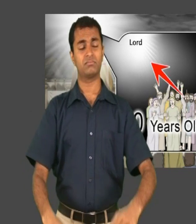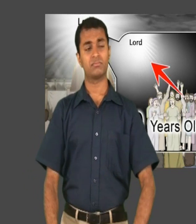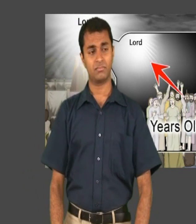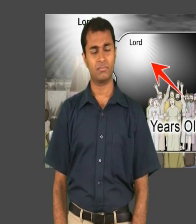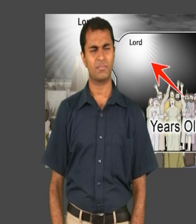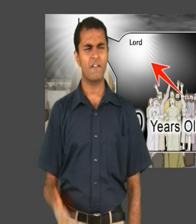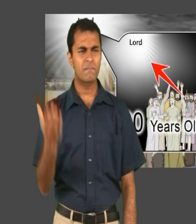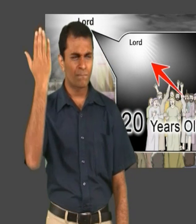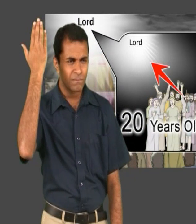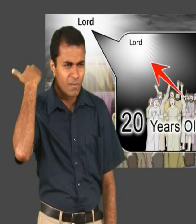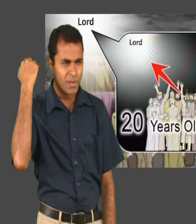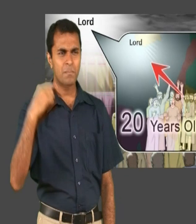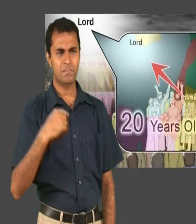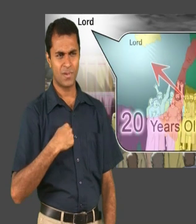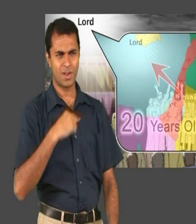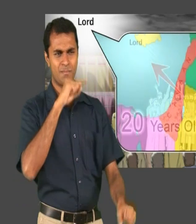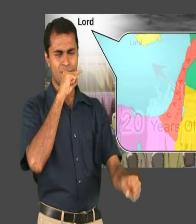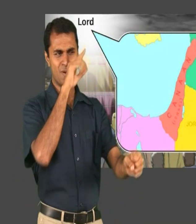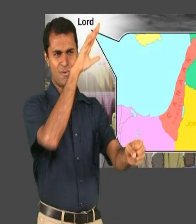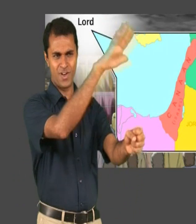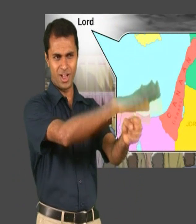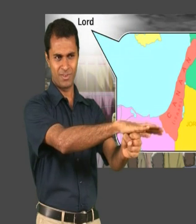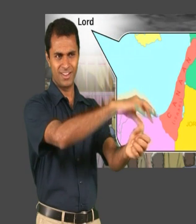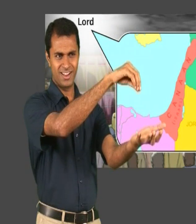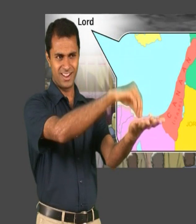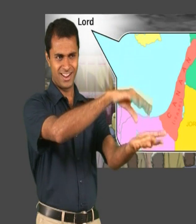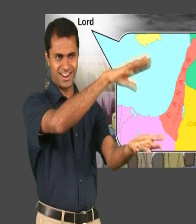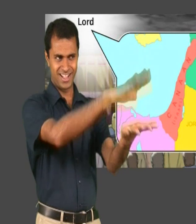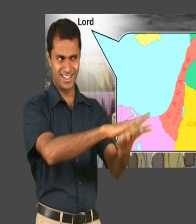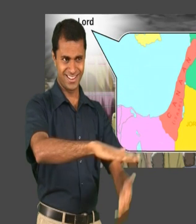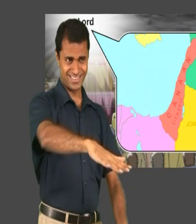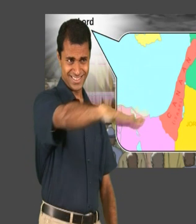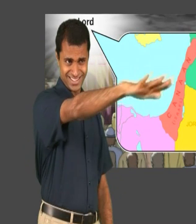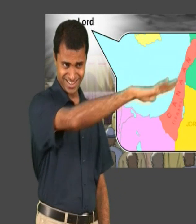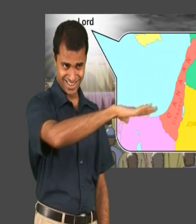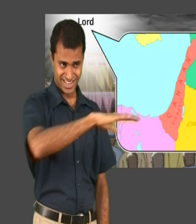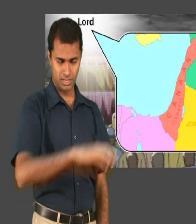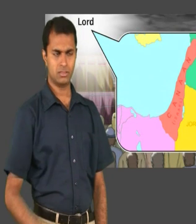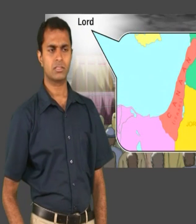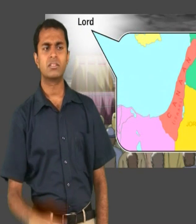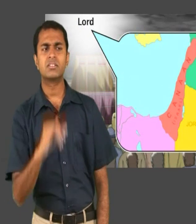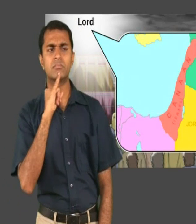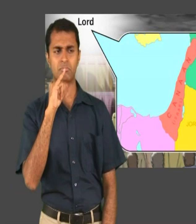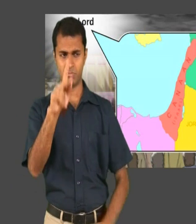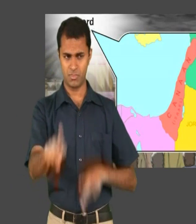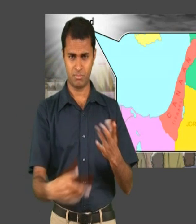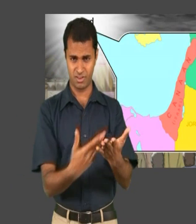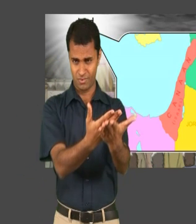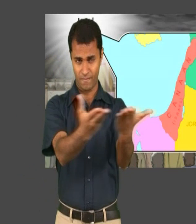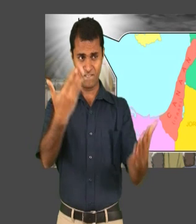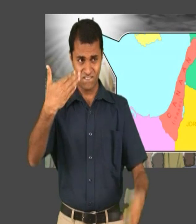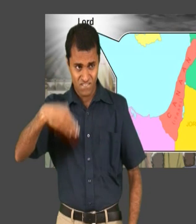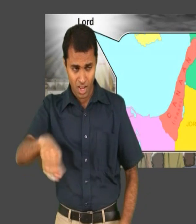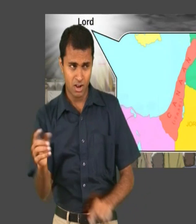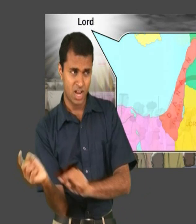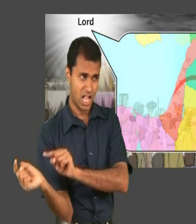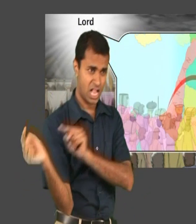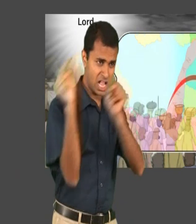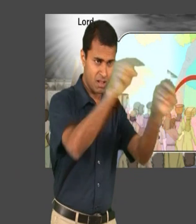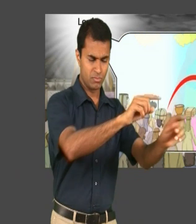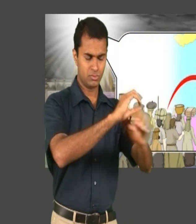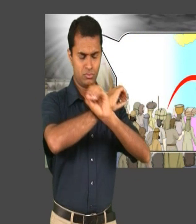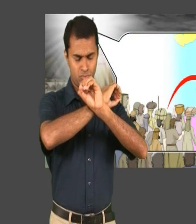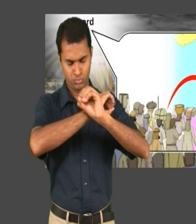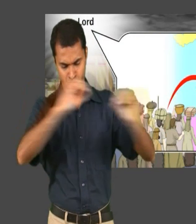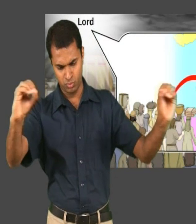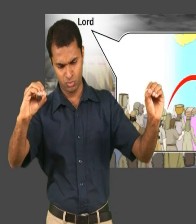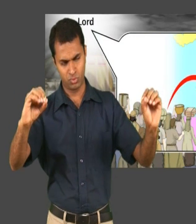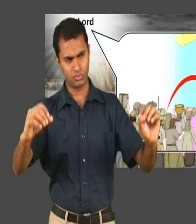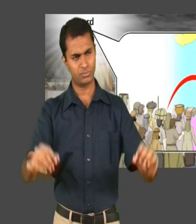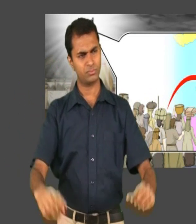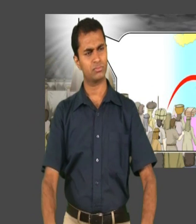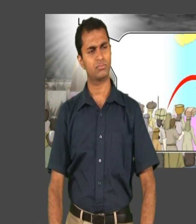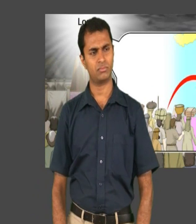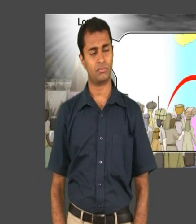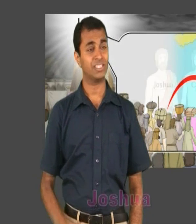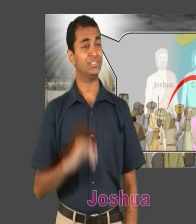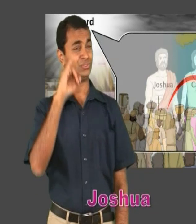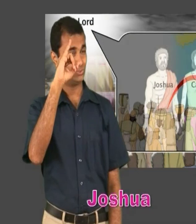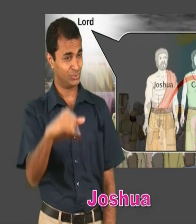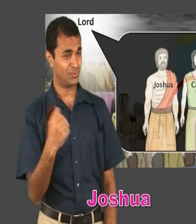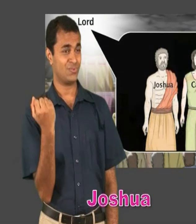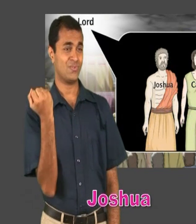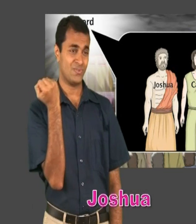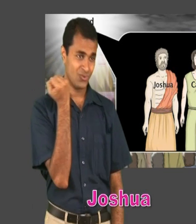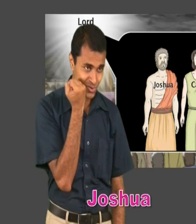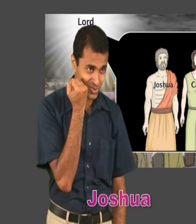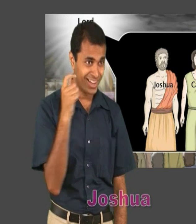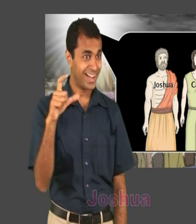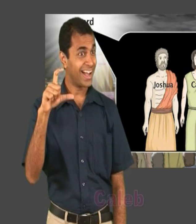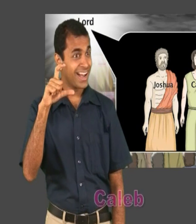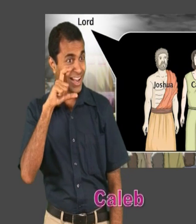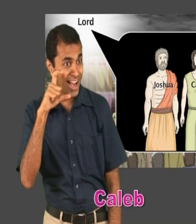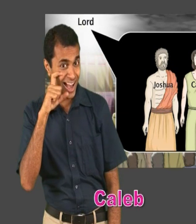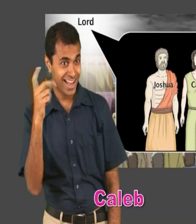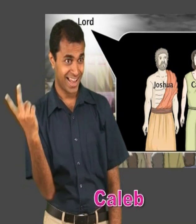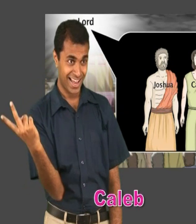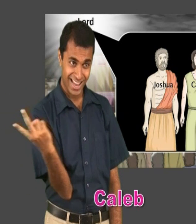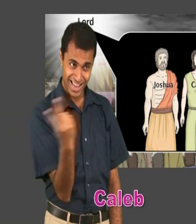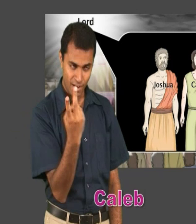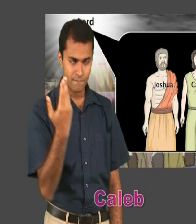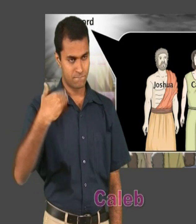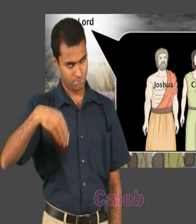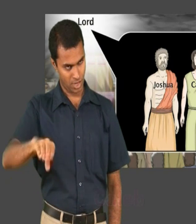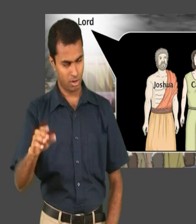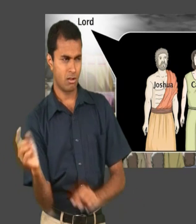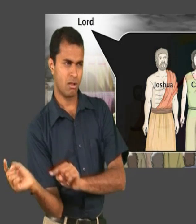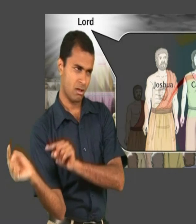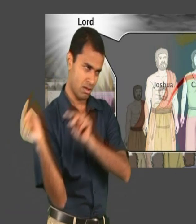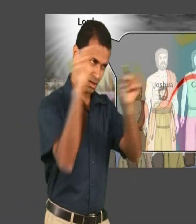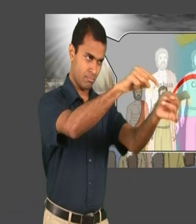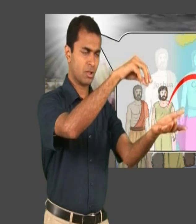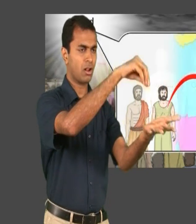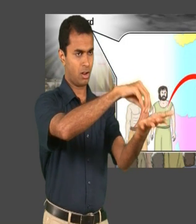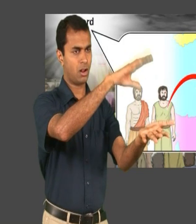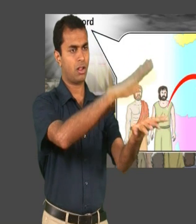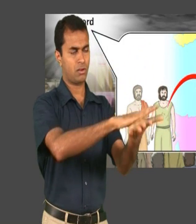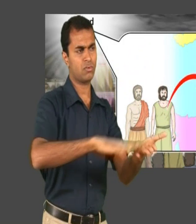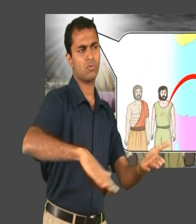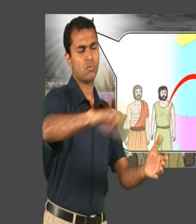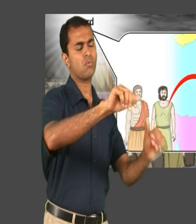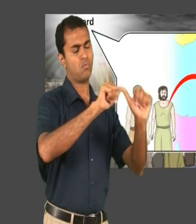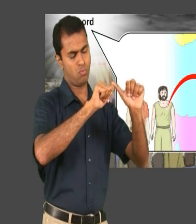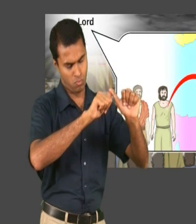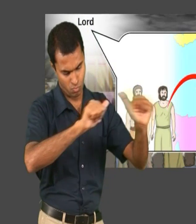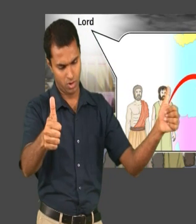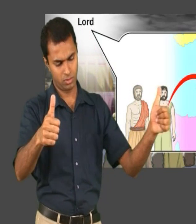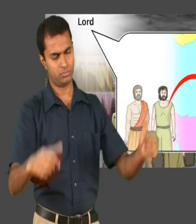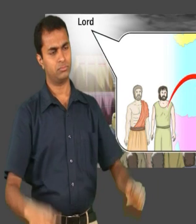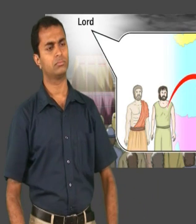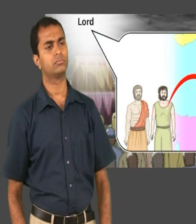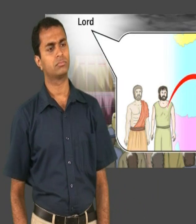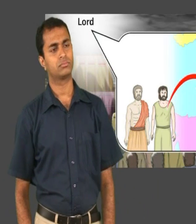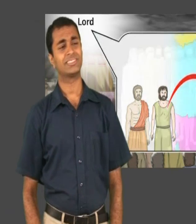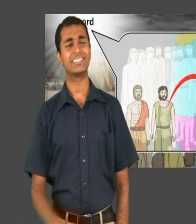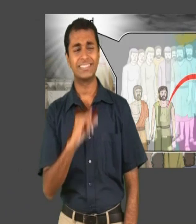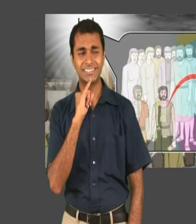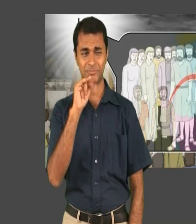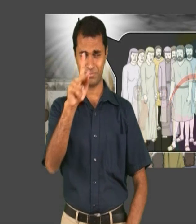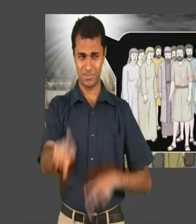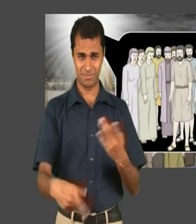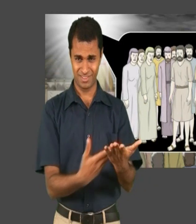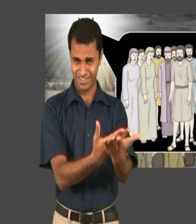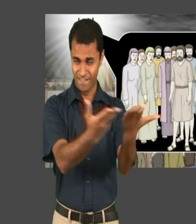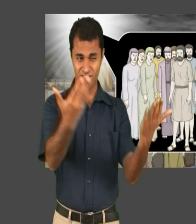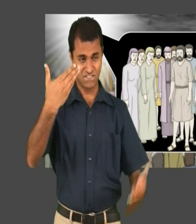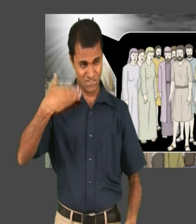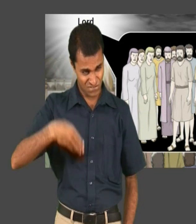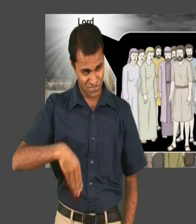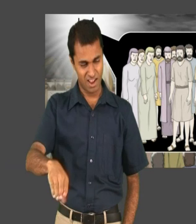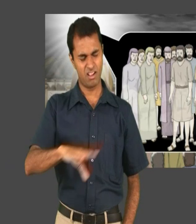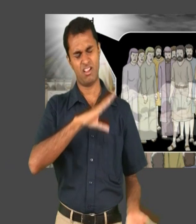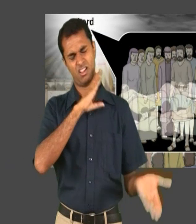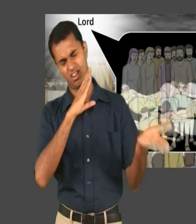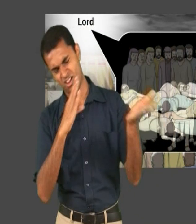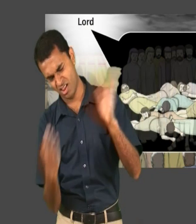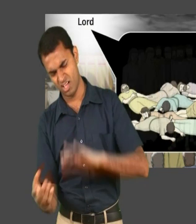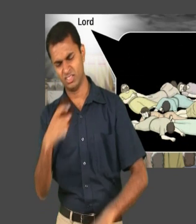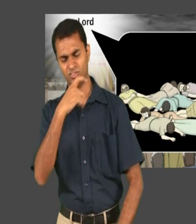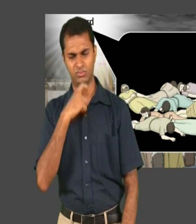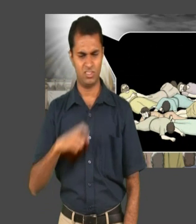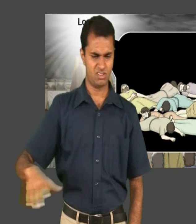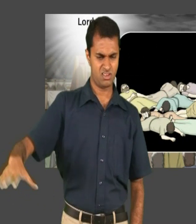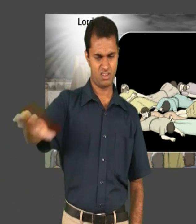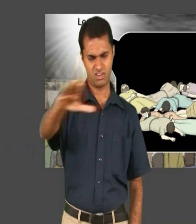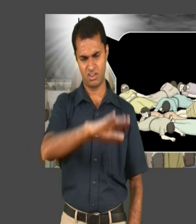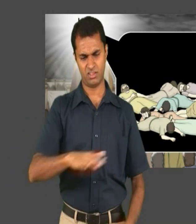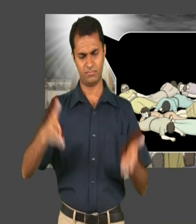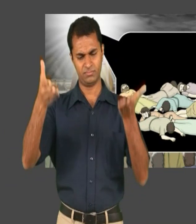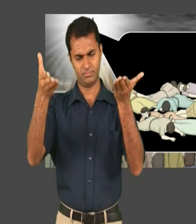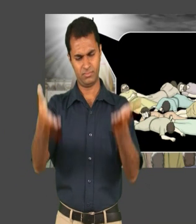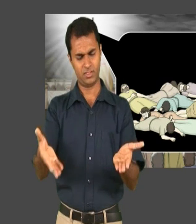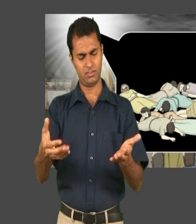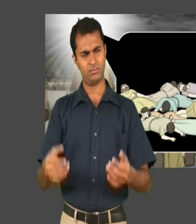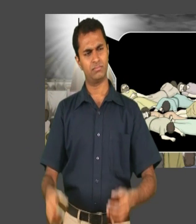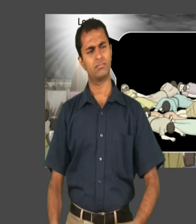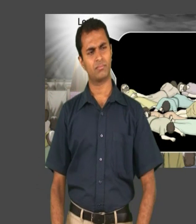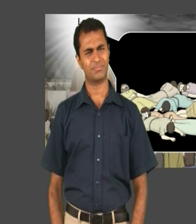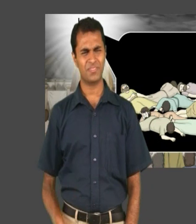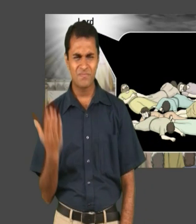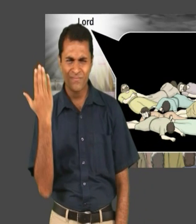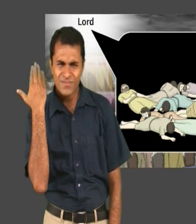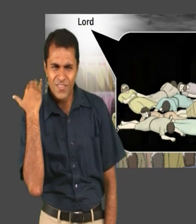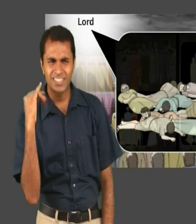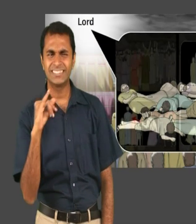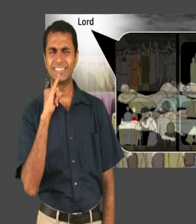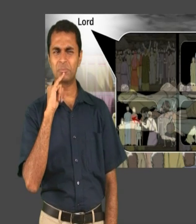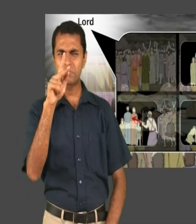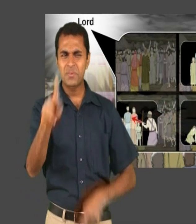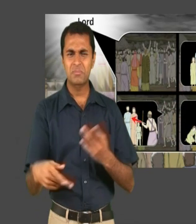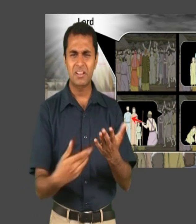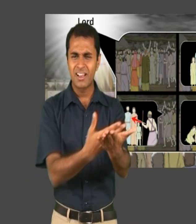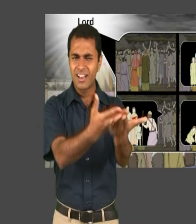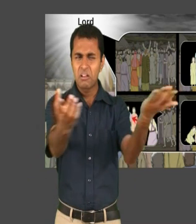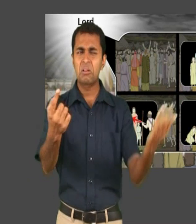Surely none of you will enter the land in which I swore to settle you, except Caleb son of Jephunneh and Joshua son of Nun.